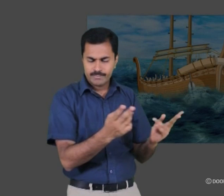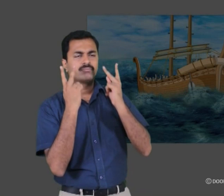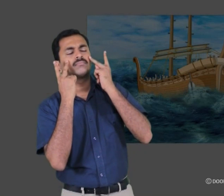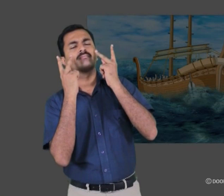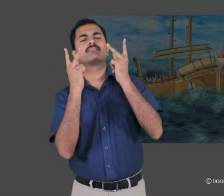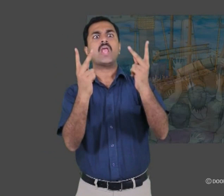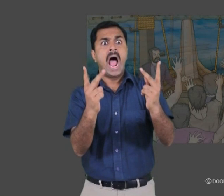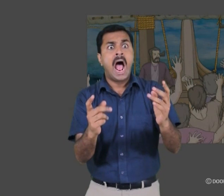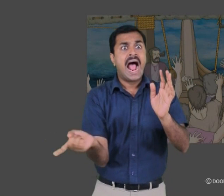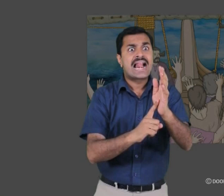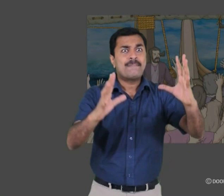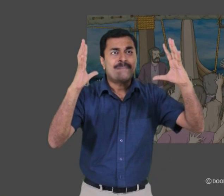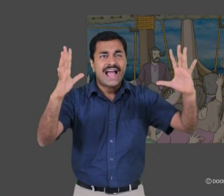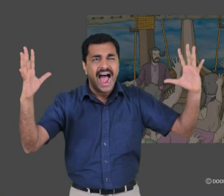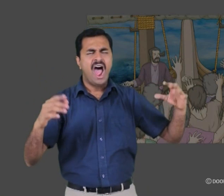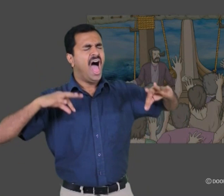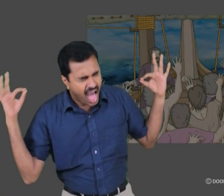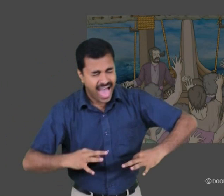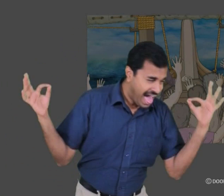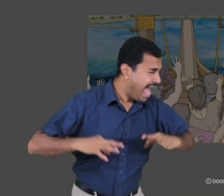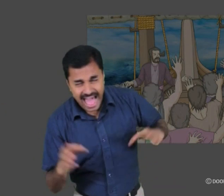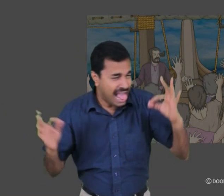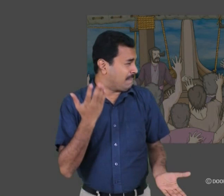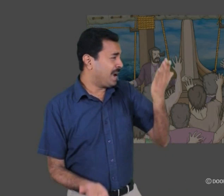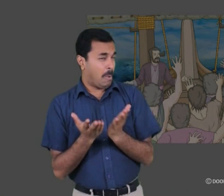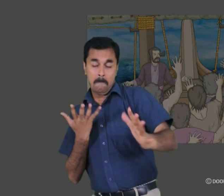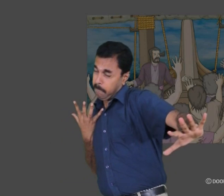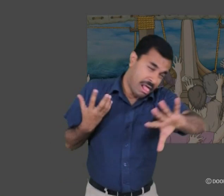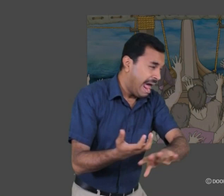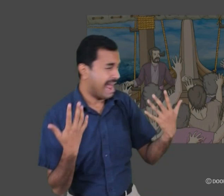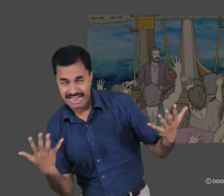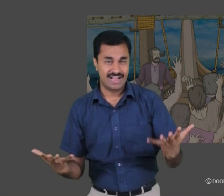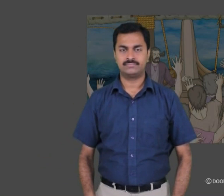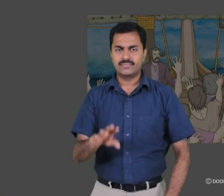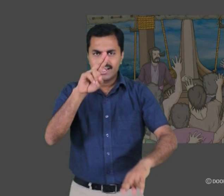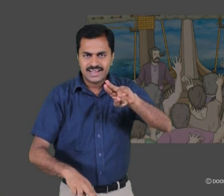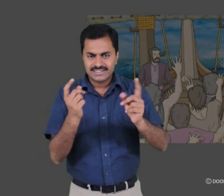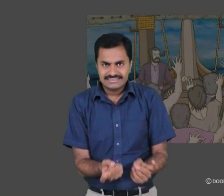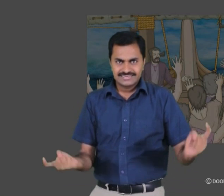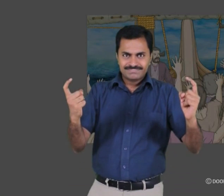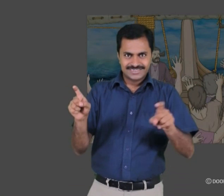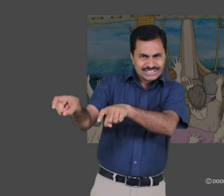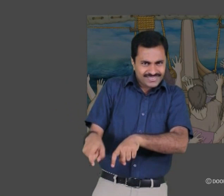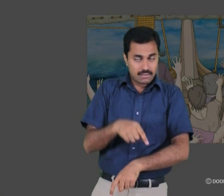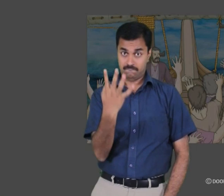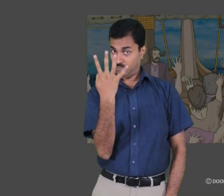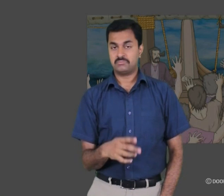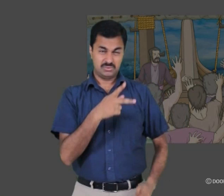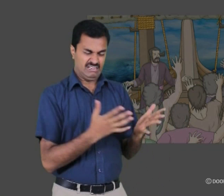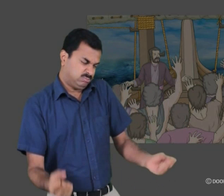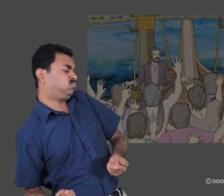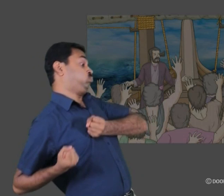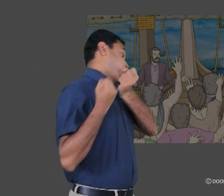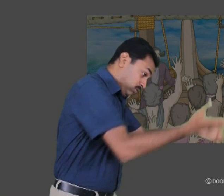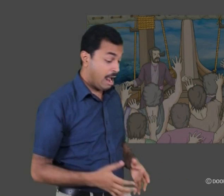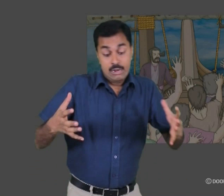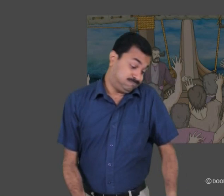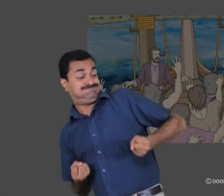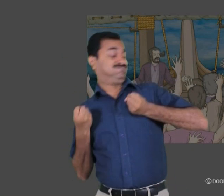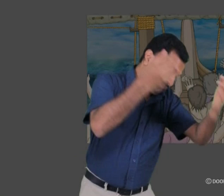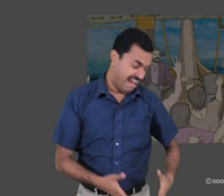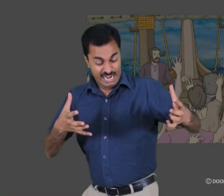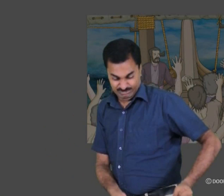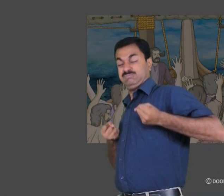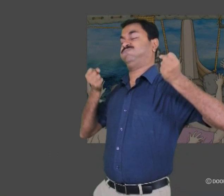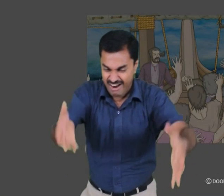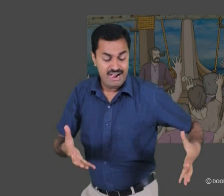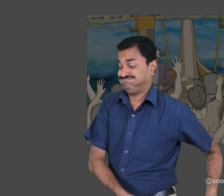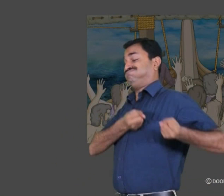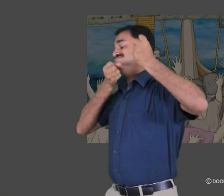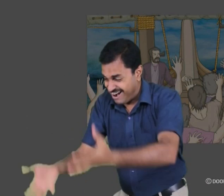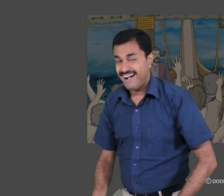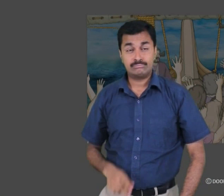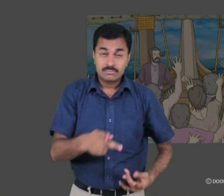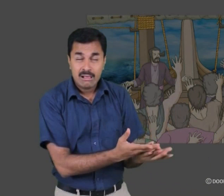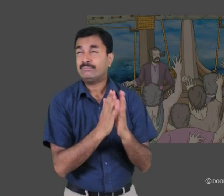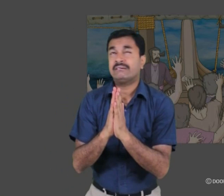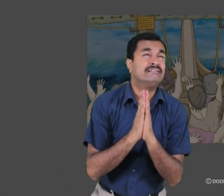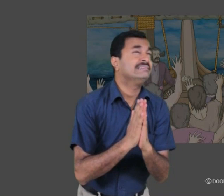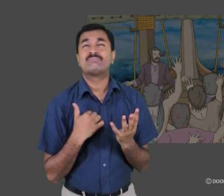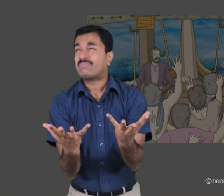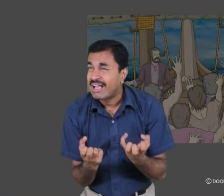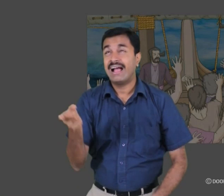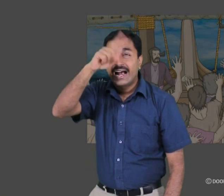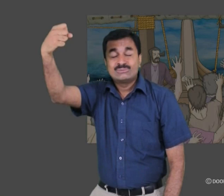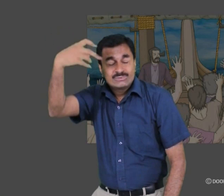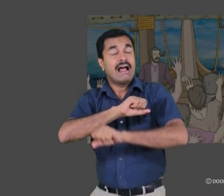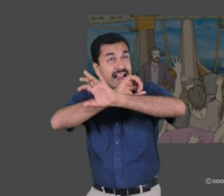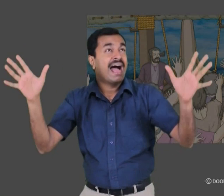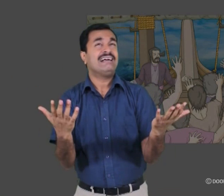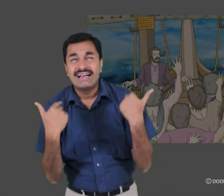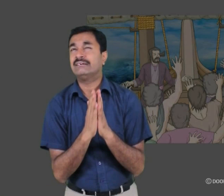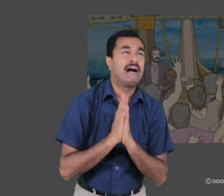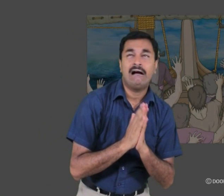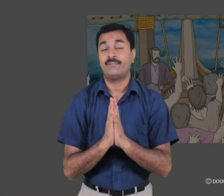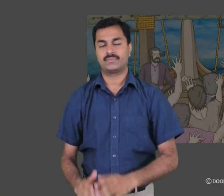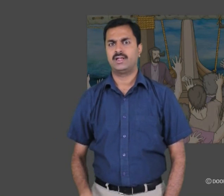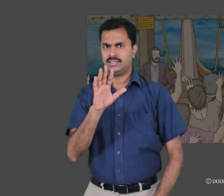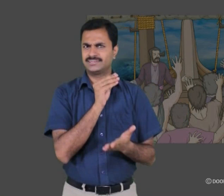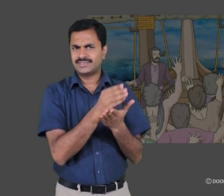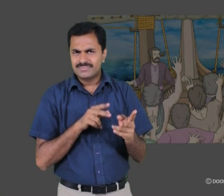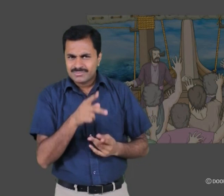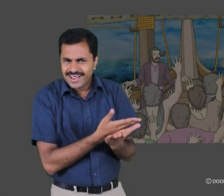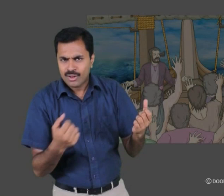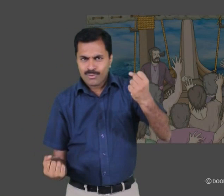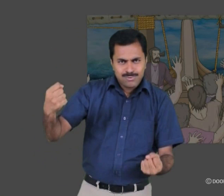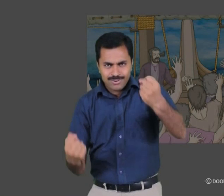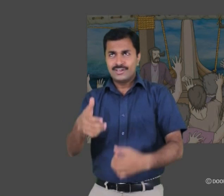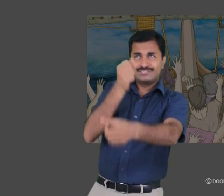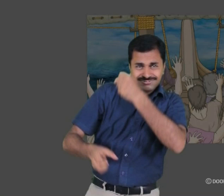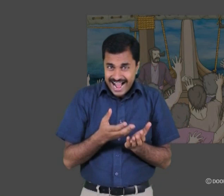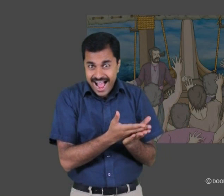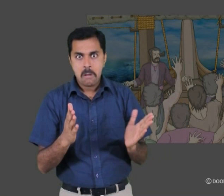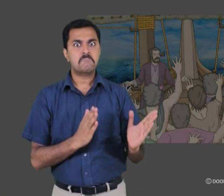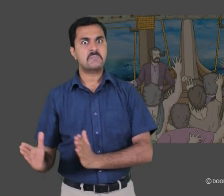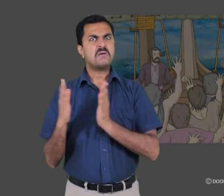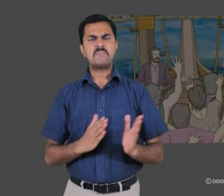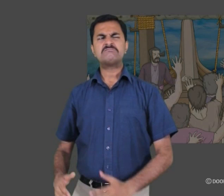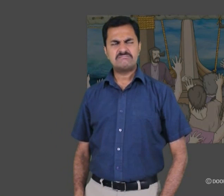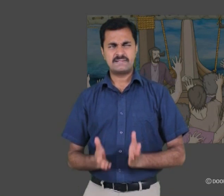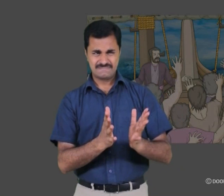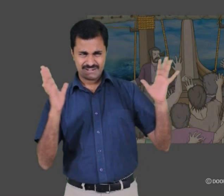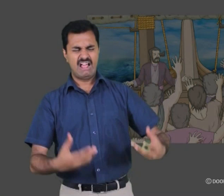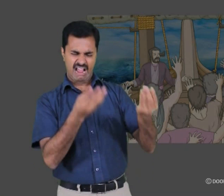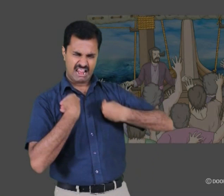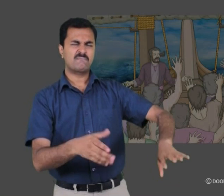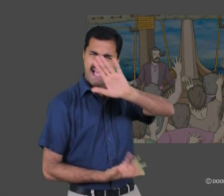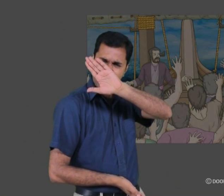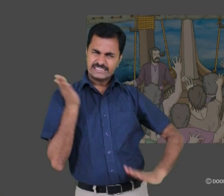Meanwhile, the sailors attempted to escape from the ship. Pretending to lower anchors from the bow, they let the lifeboat down into the sea.